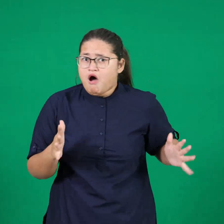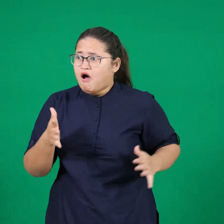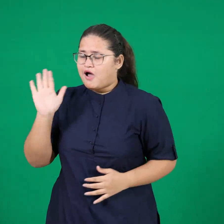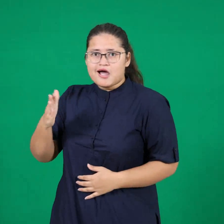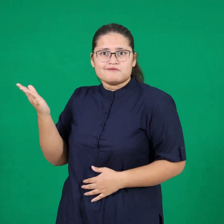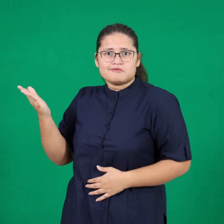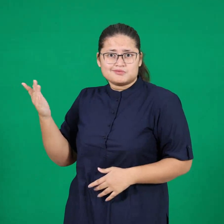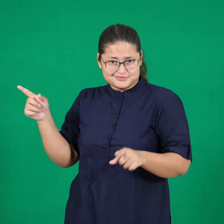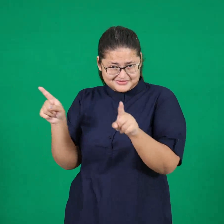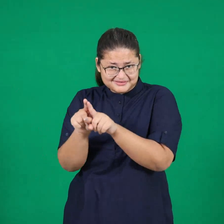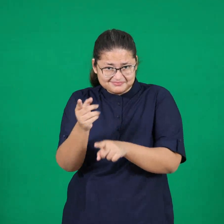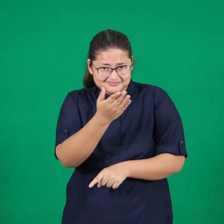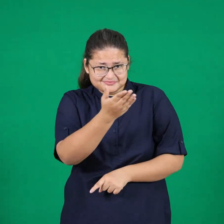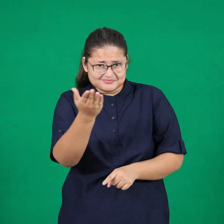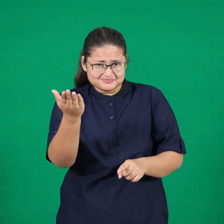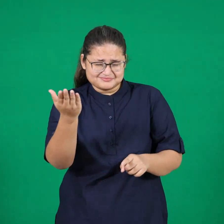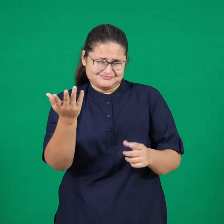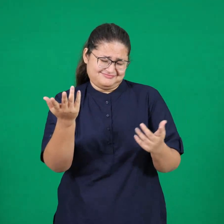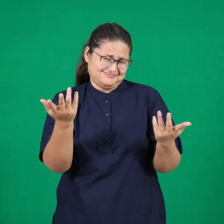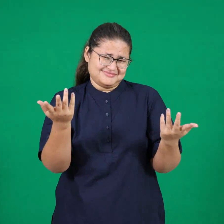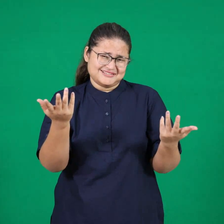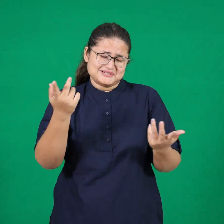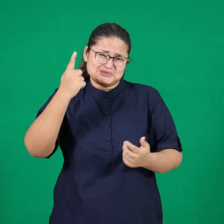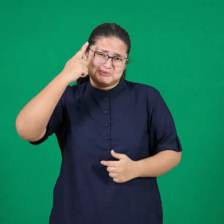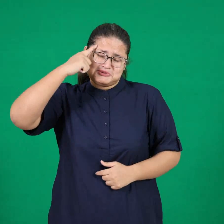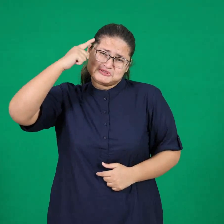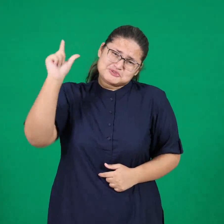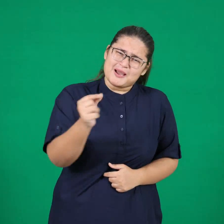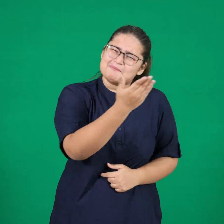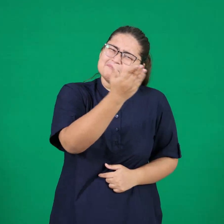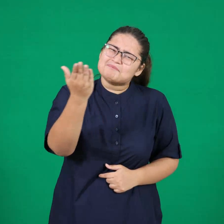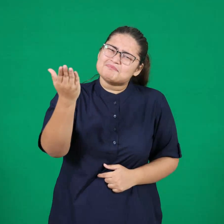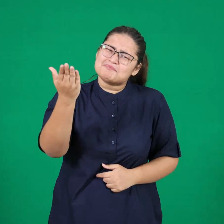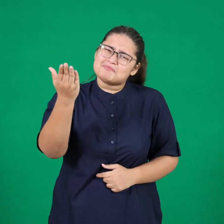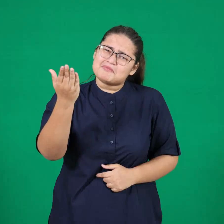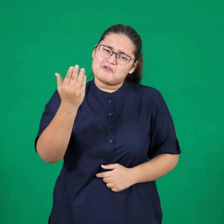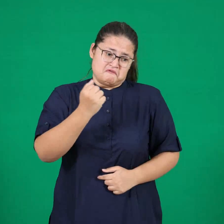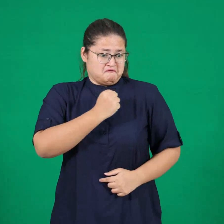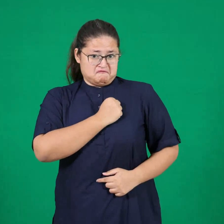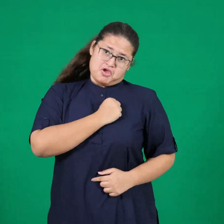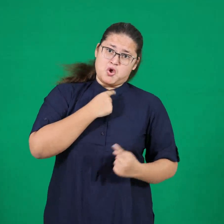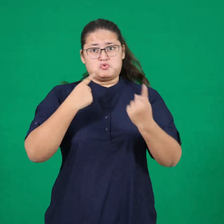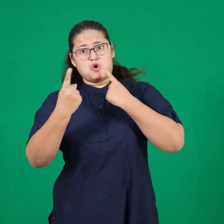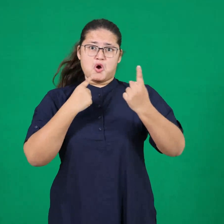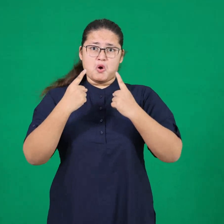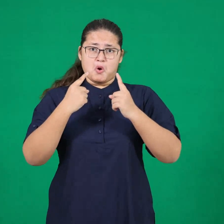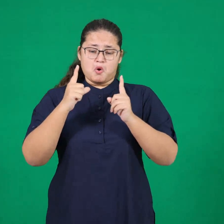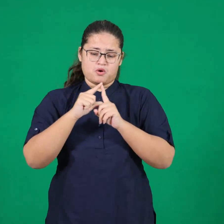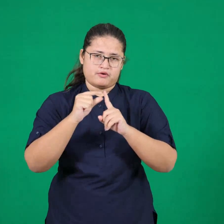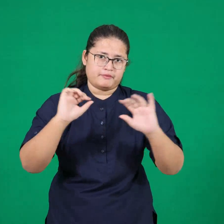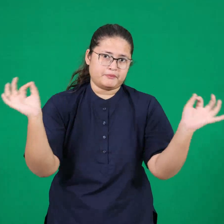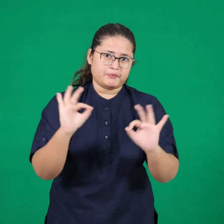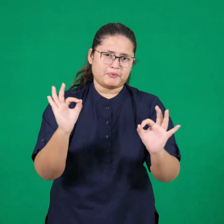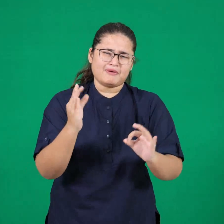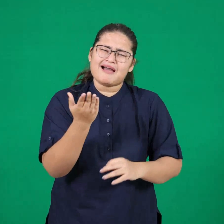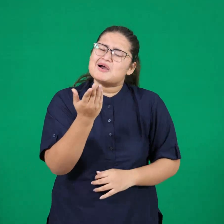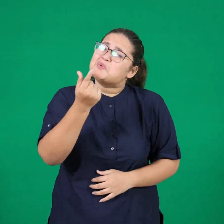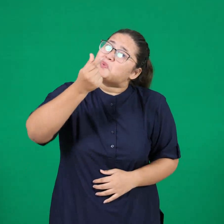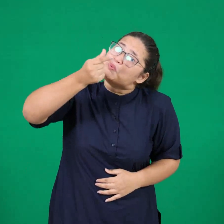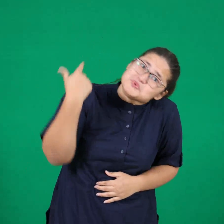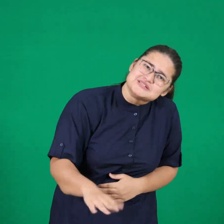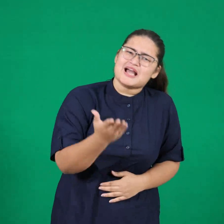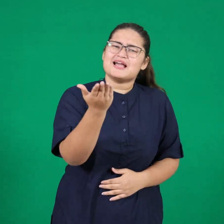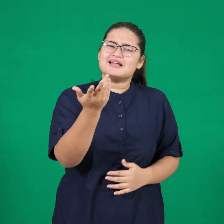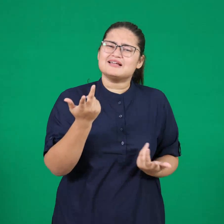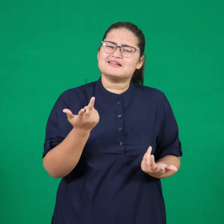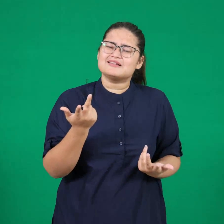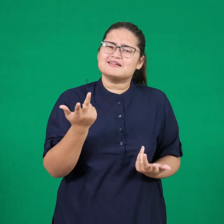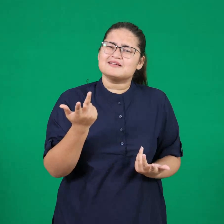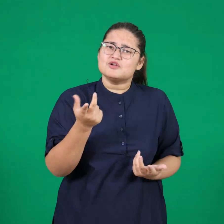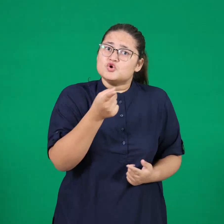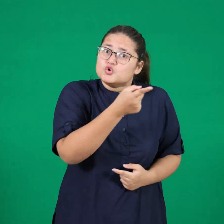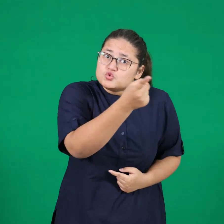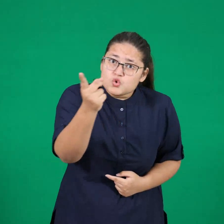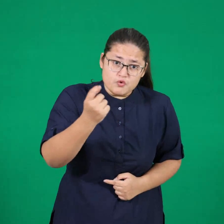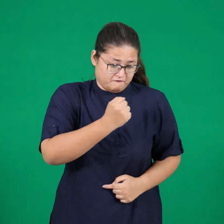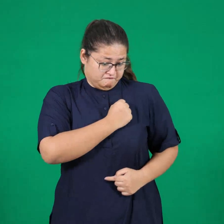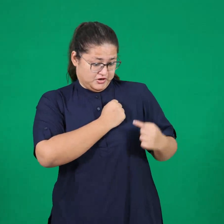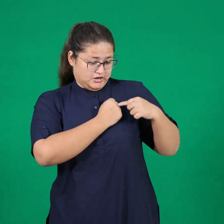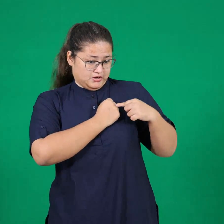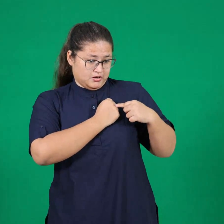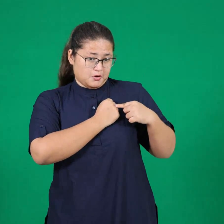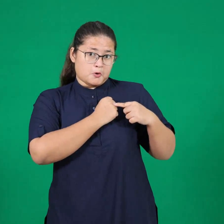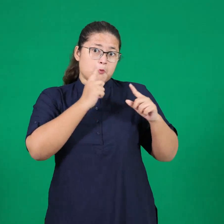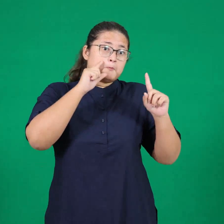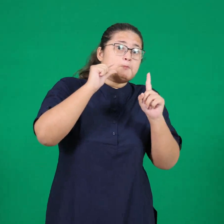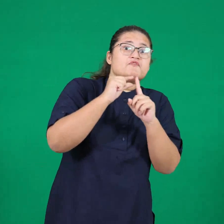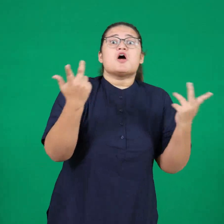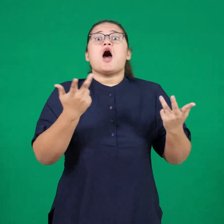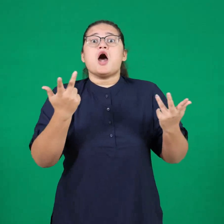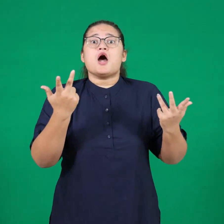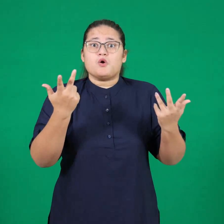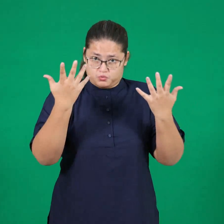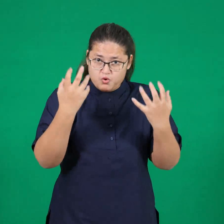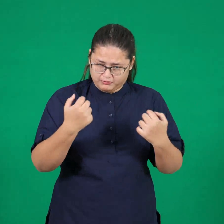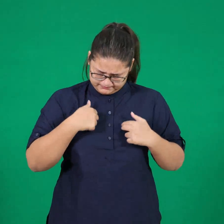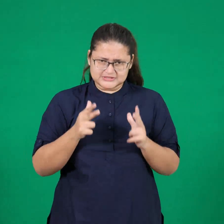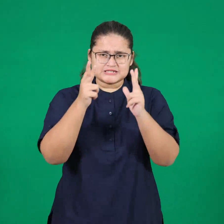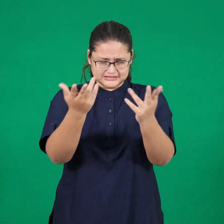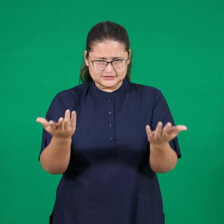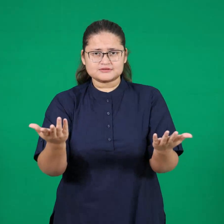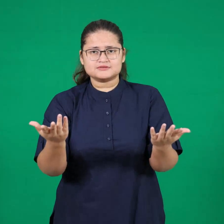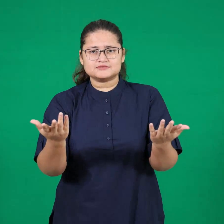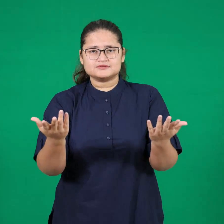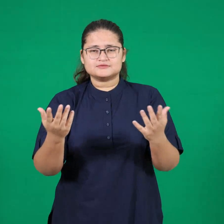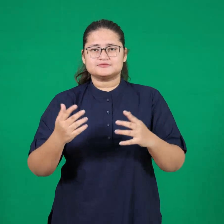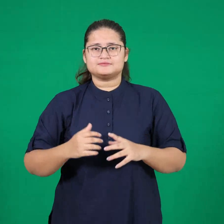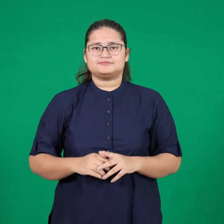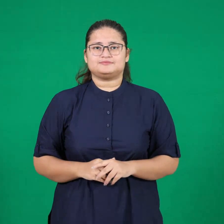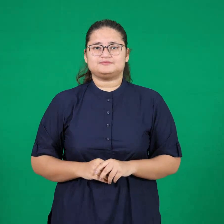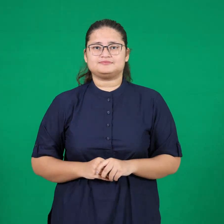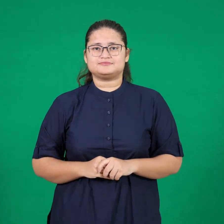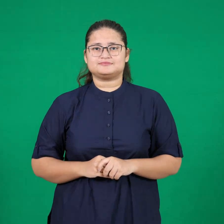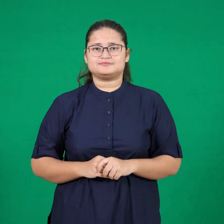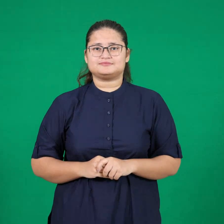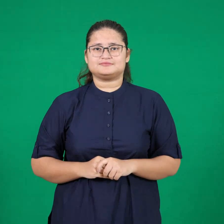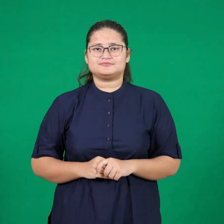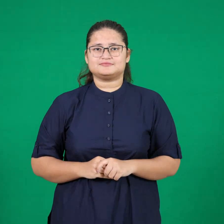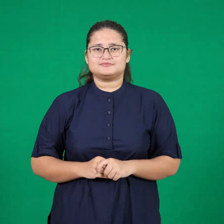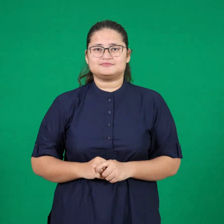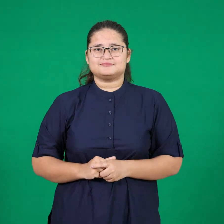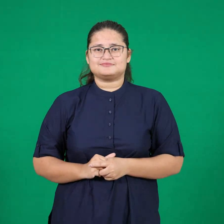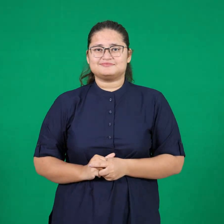O foolish man, do you want evidence that faith without deeds is worthless?